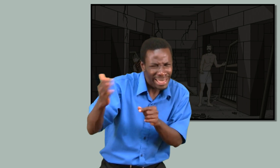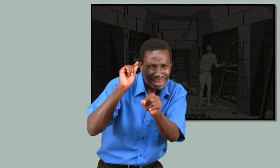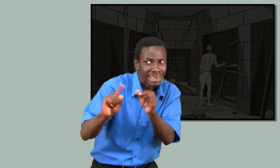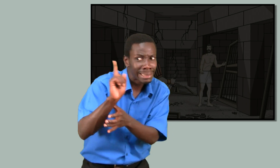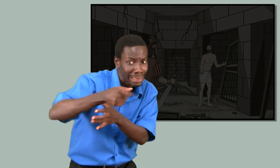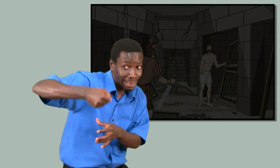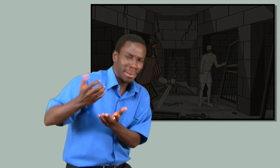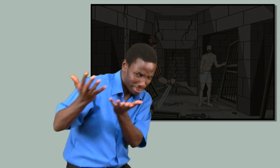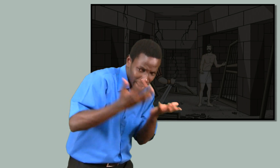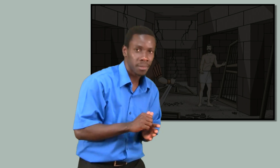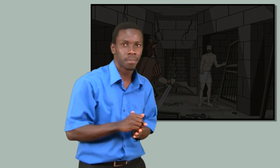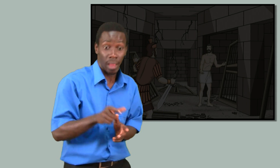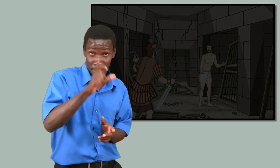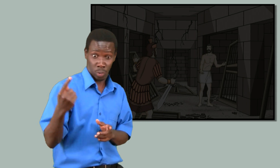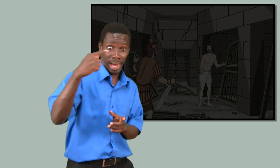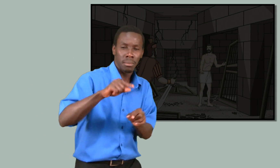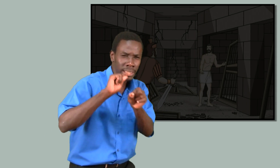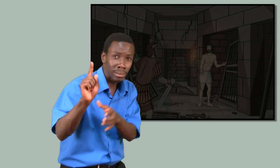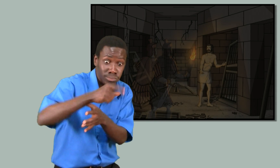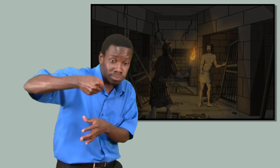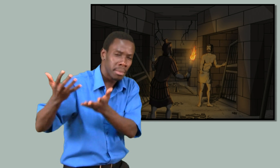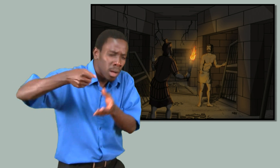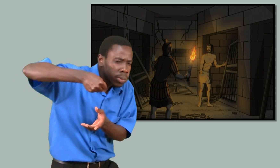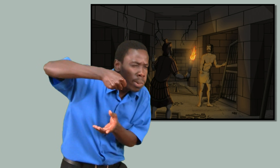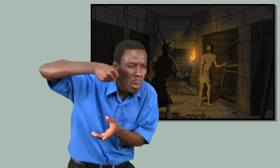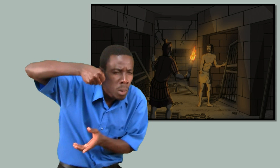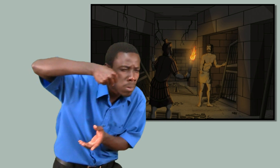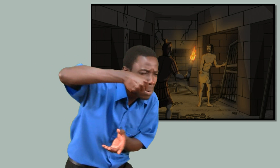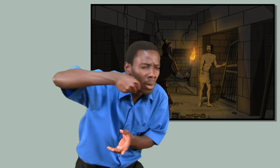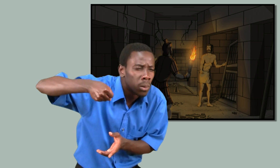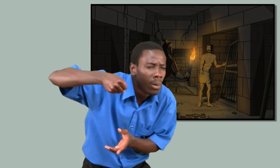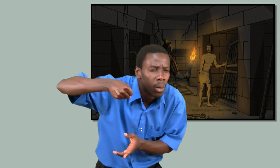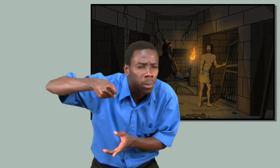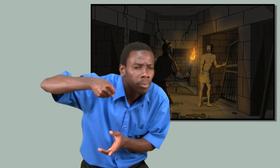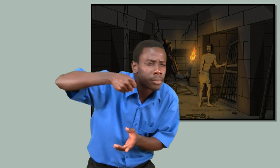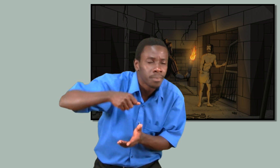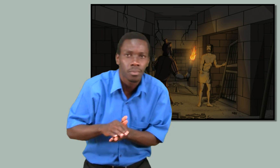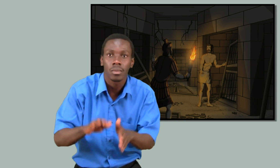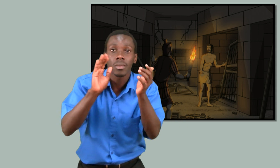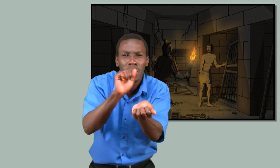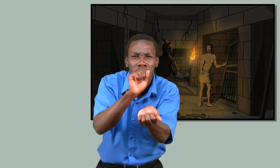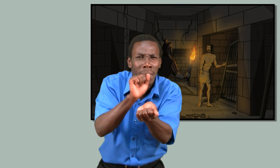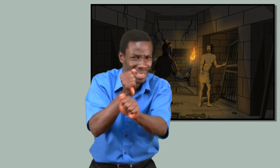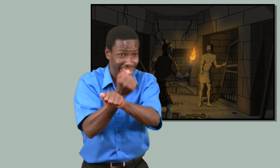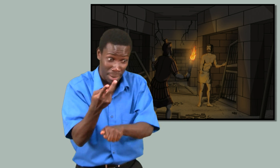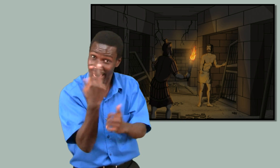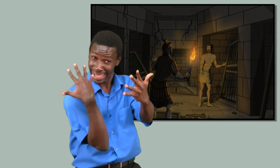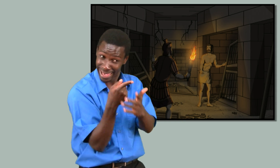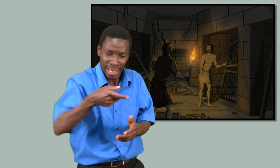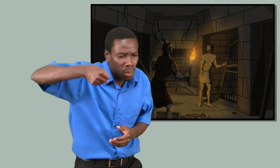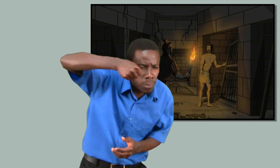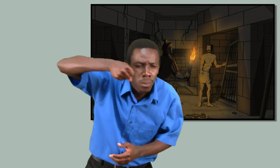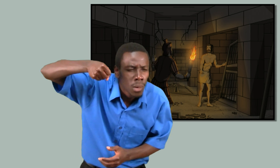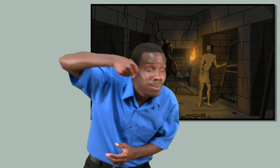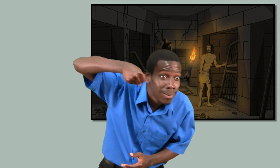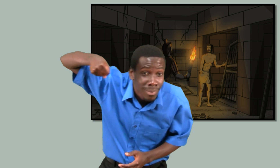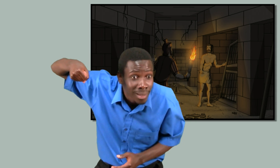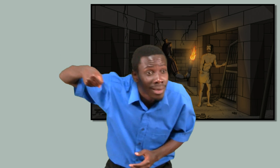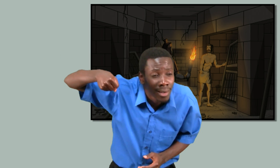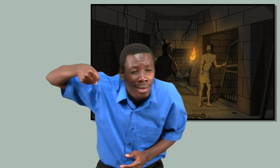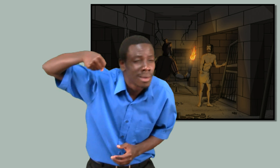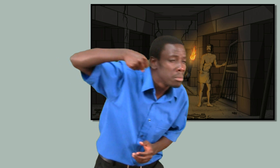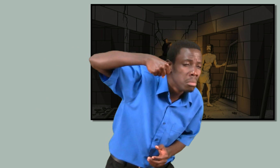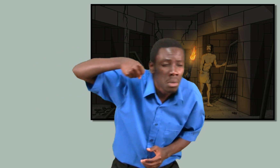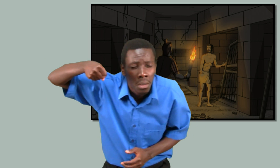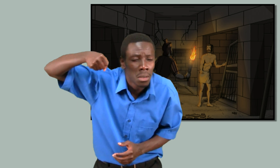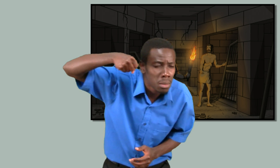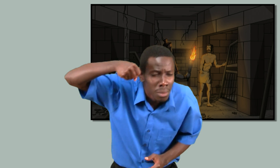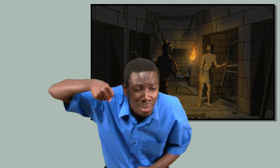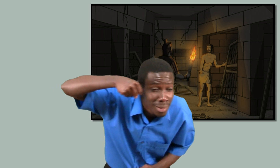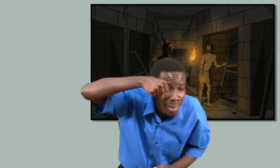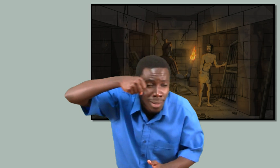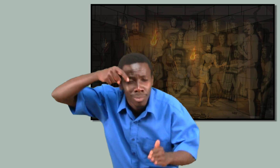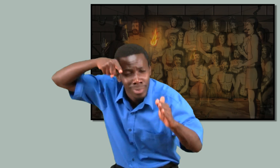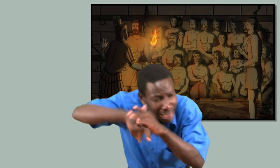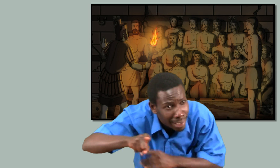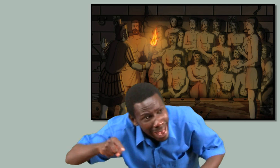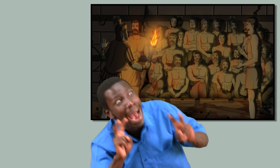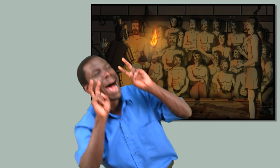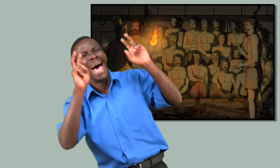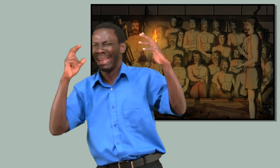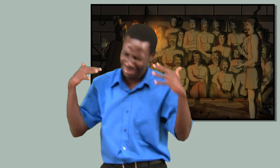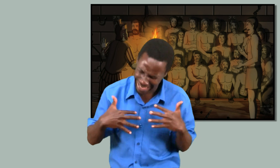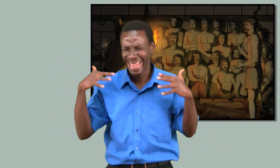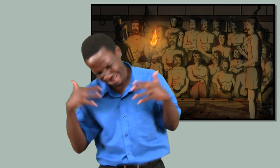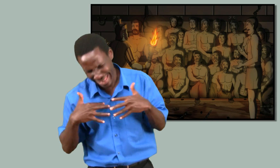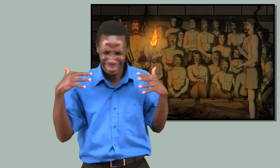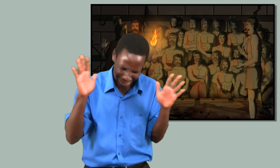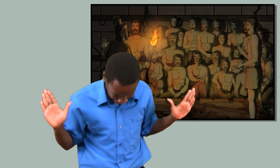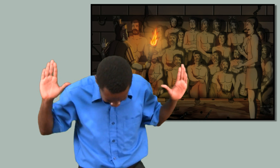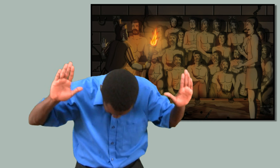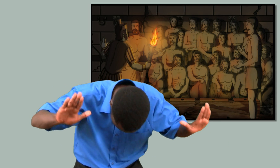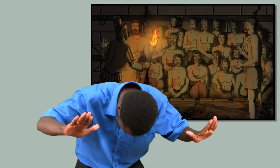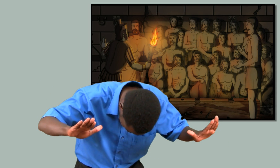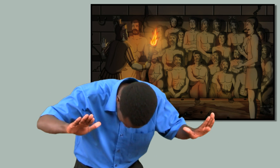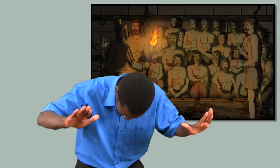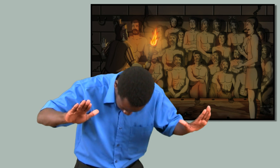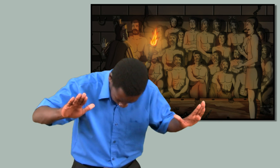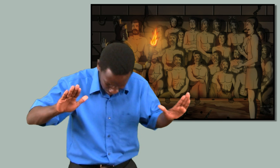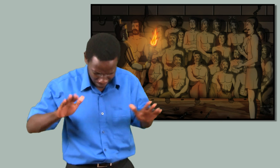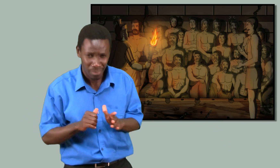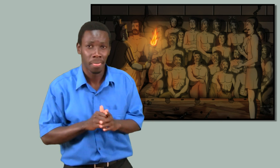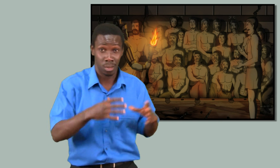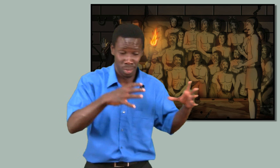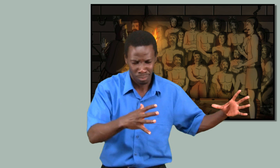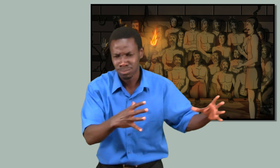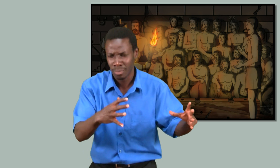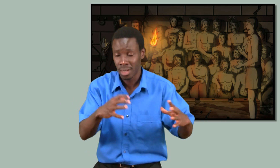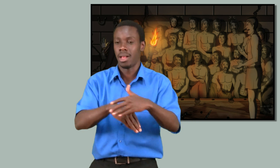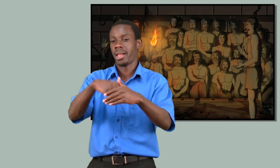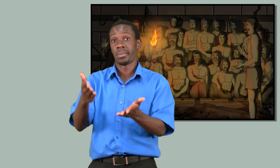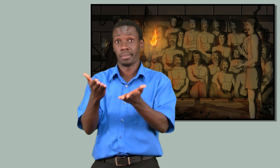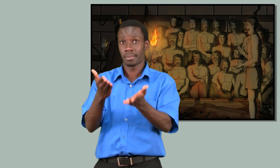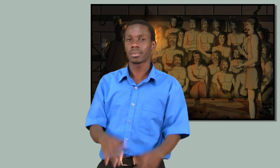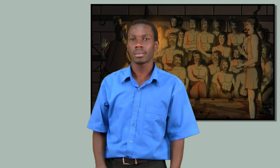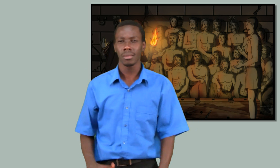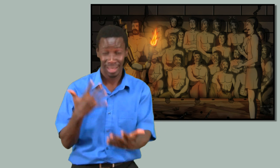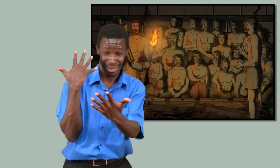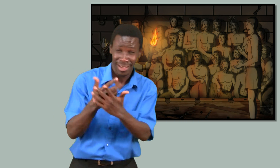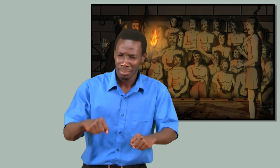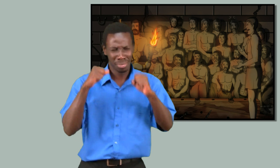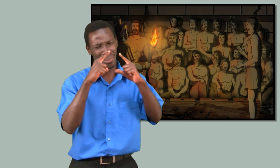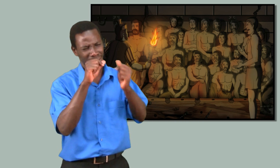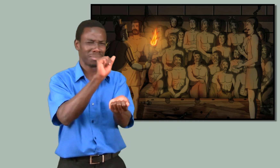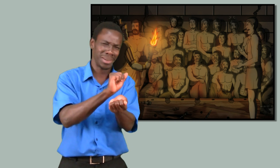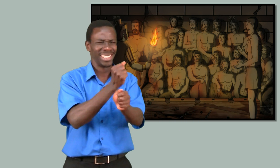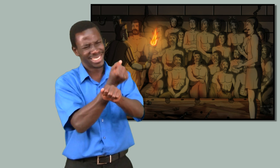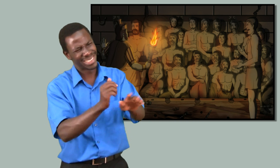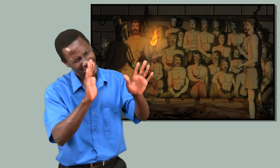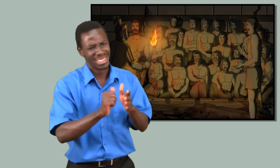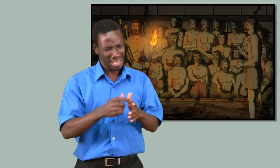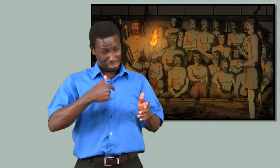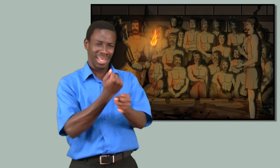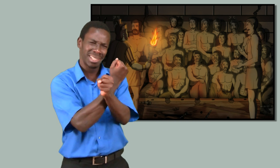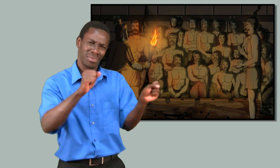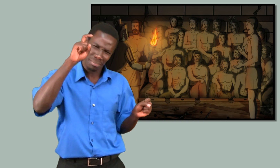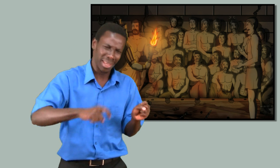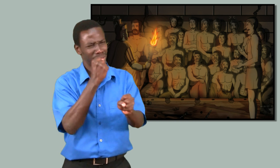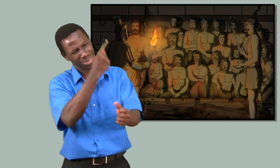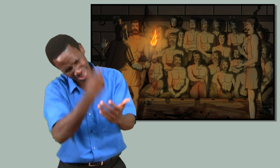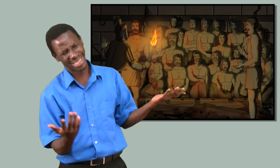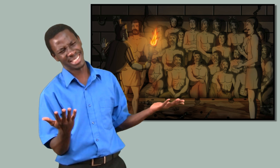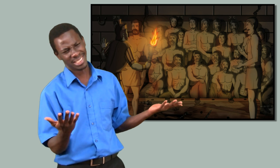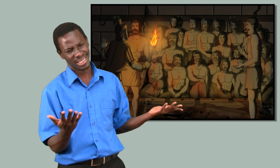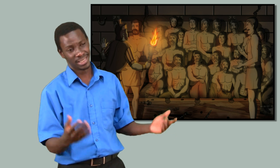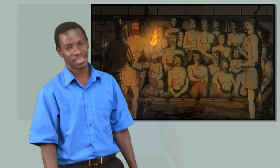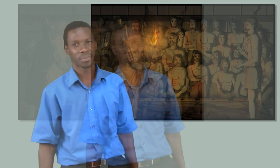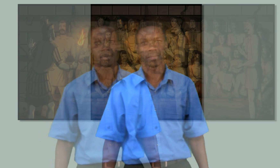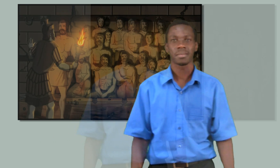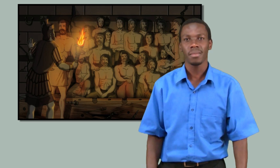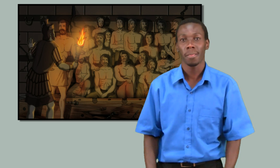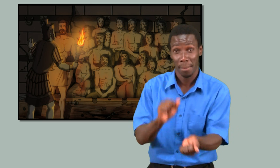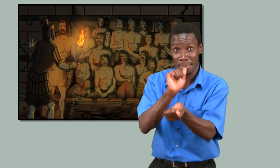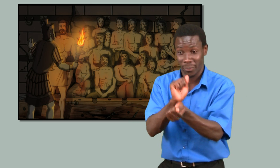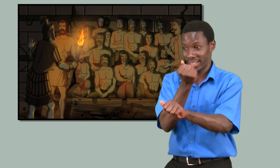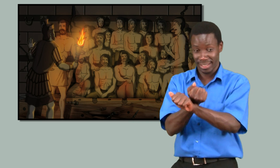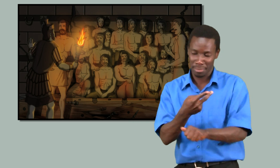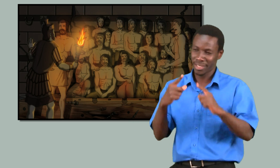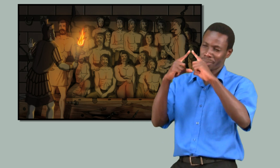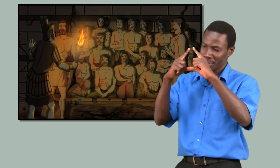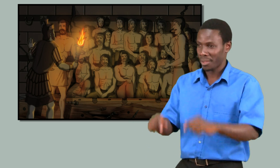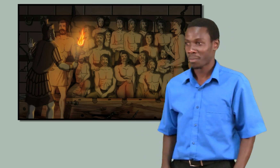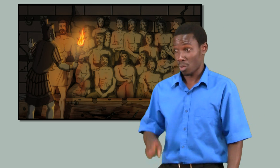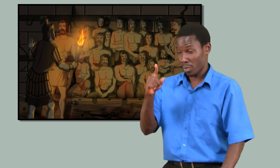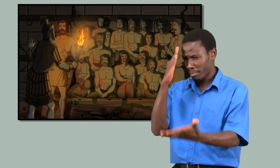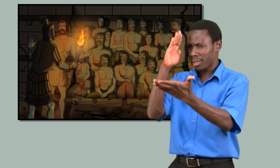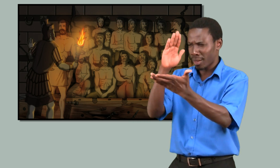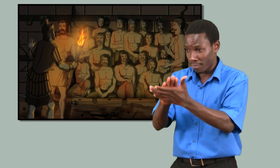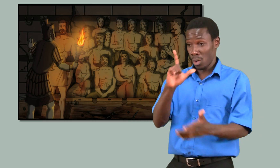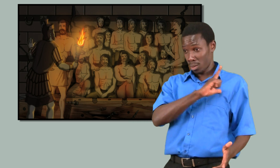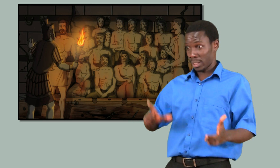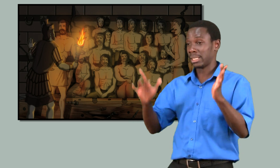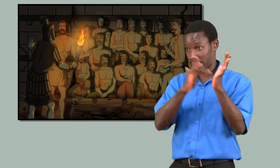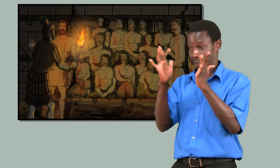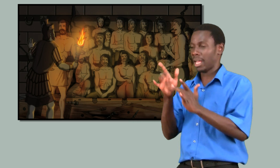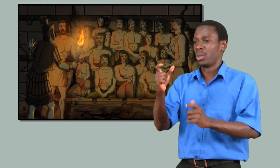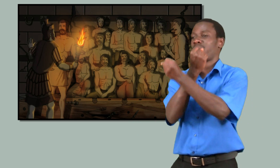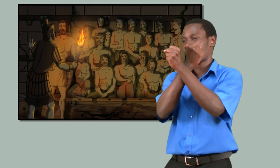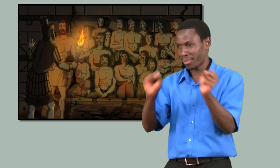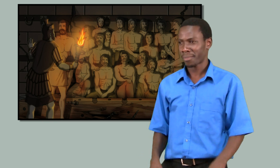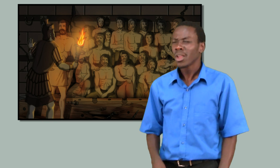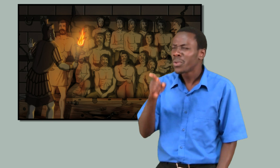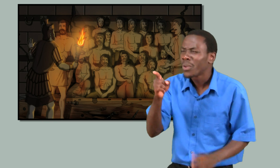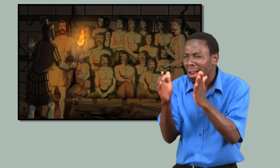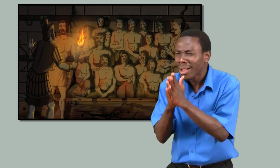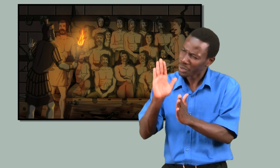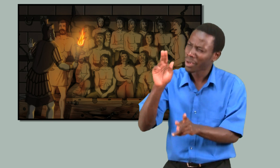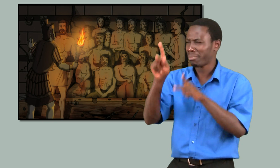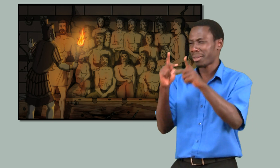We are all here!” Calling for lights, the jailer rushed in and fell trembling before Paul and Silas. Then he brought them out and asked, “Sirs, what must I do to be saved?”